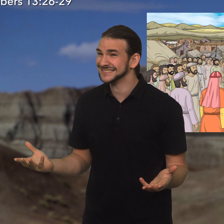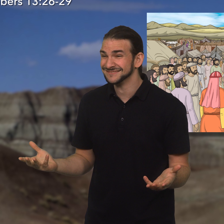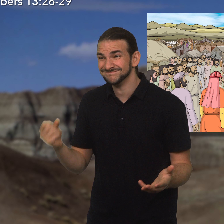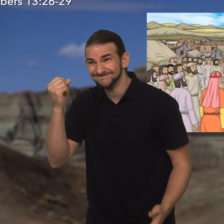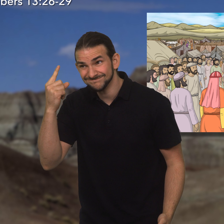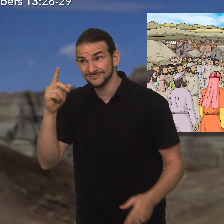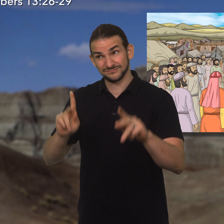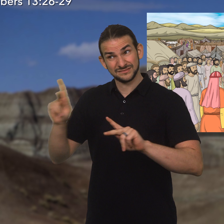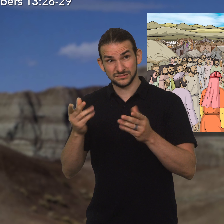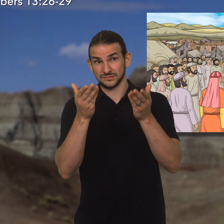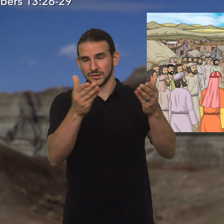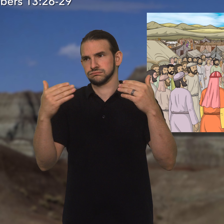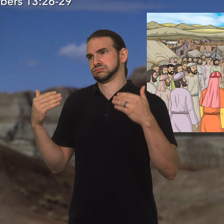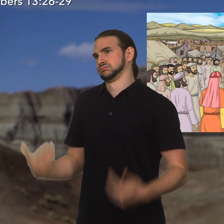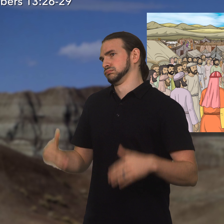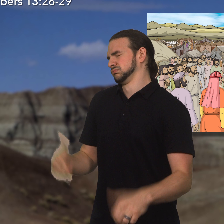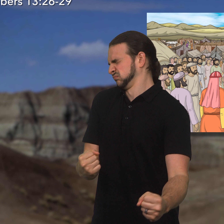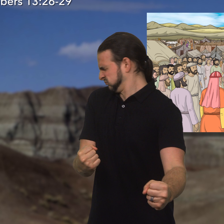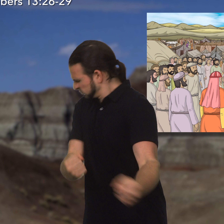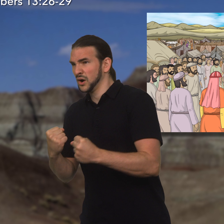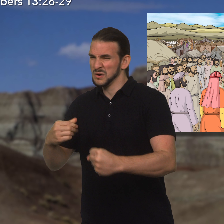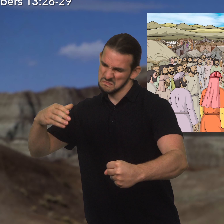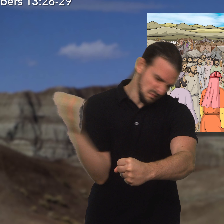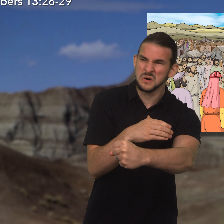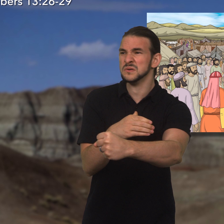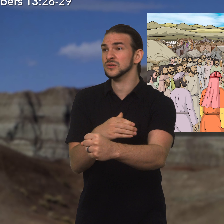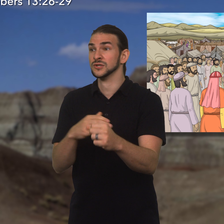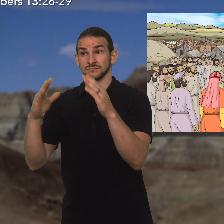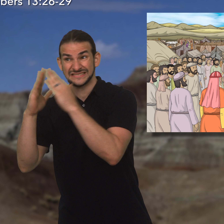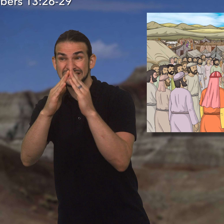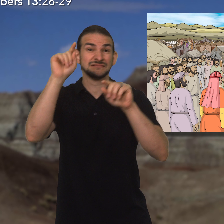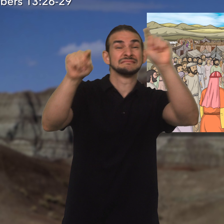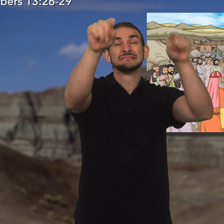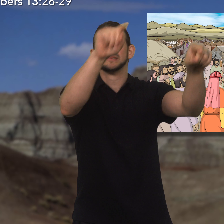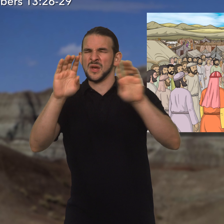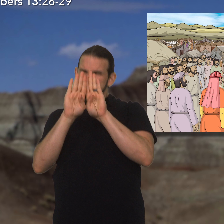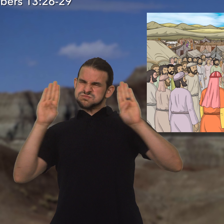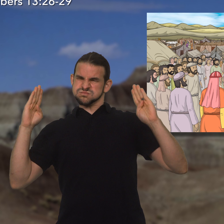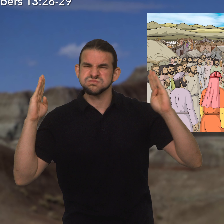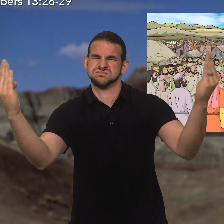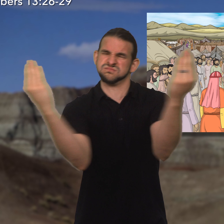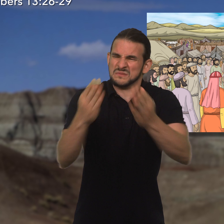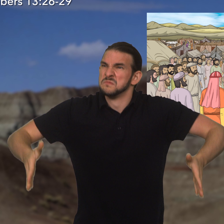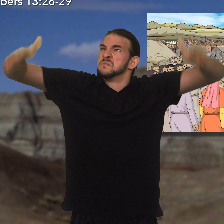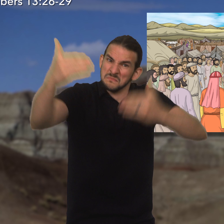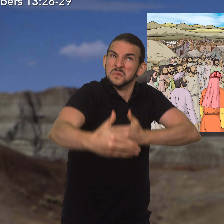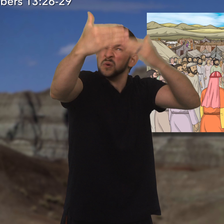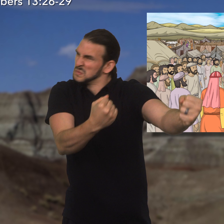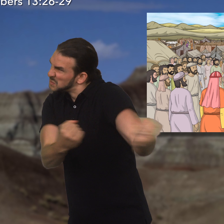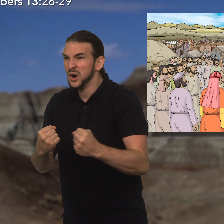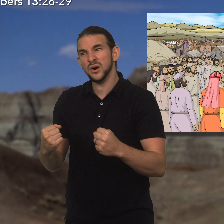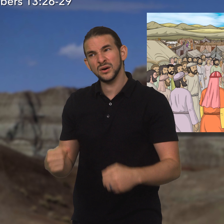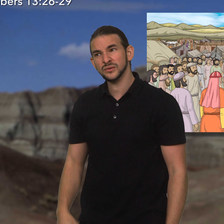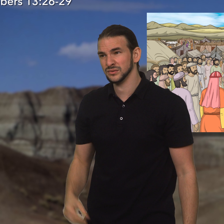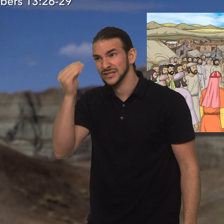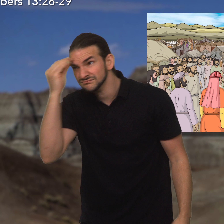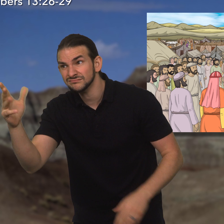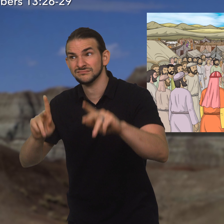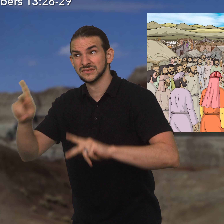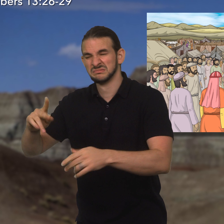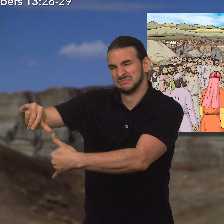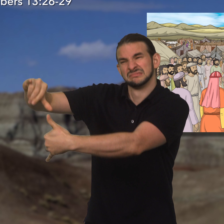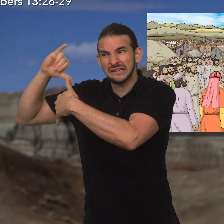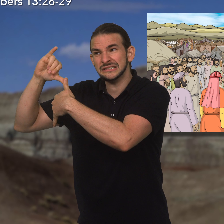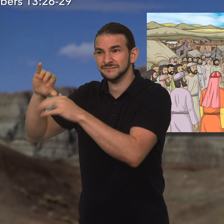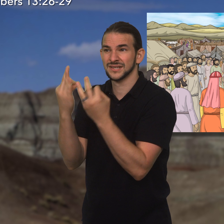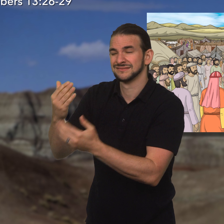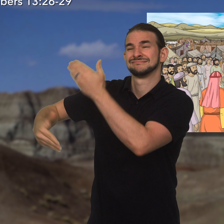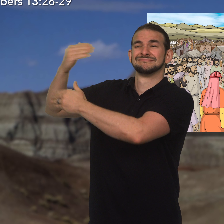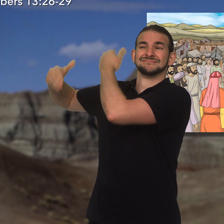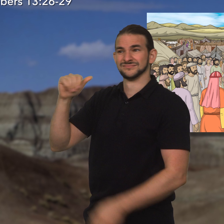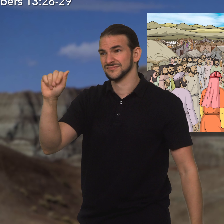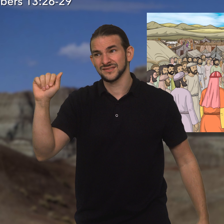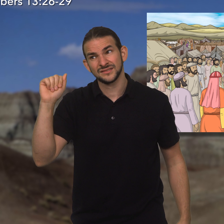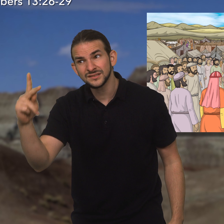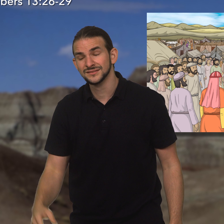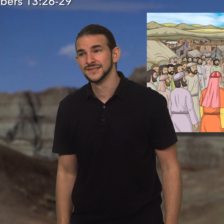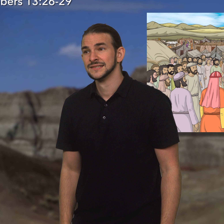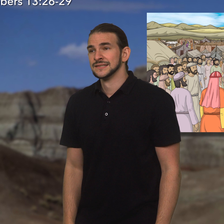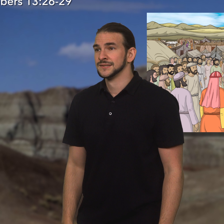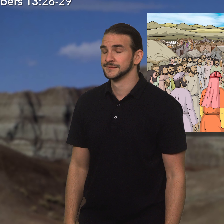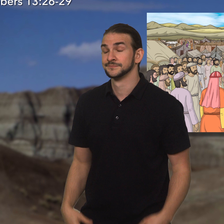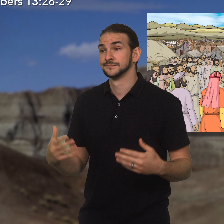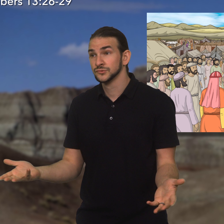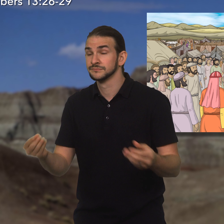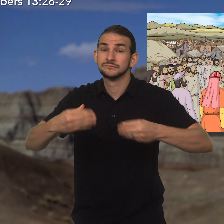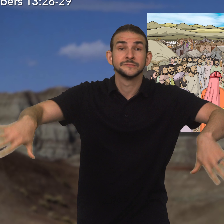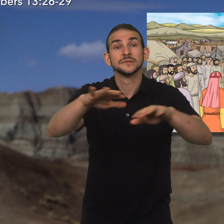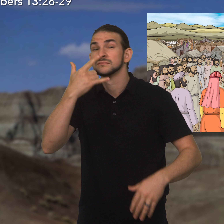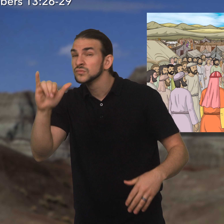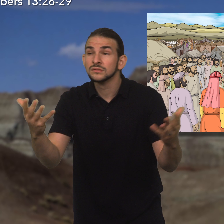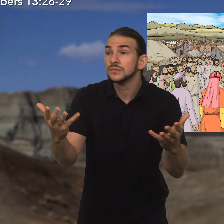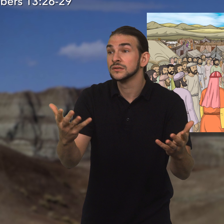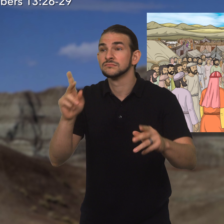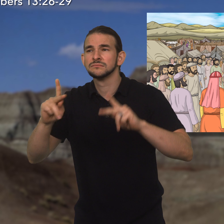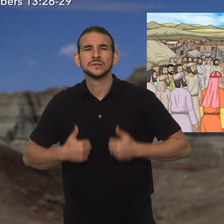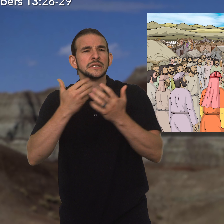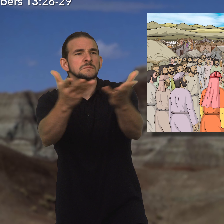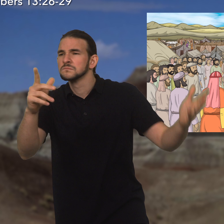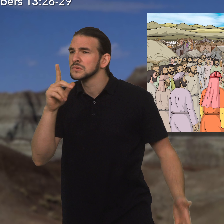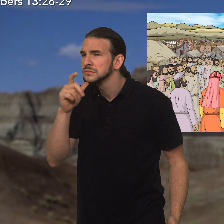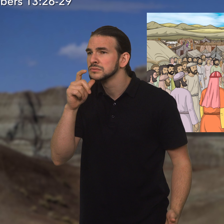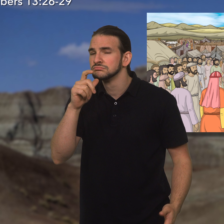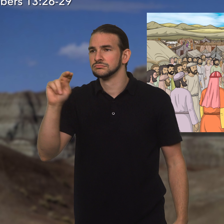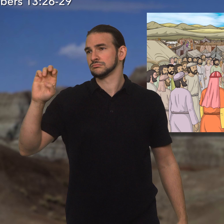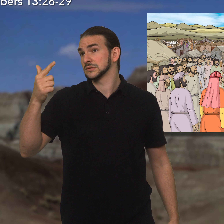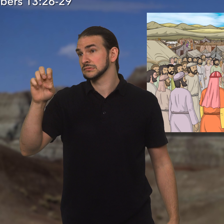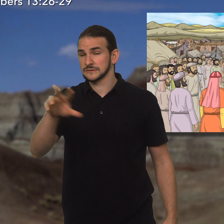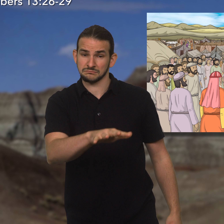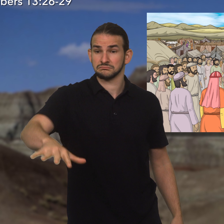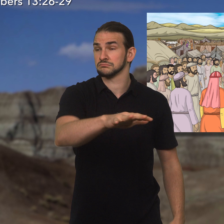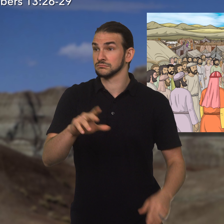Here is some of its fruit! Nevertheless, the people living in the land are strong, and the cities are large and fortified.